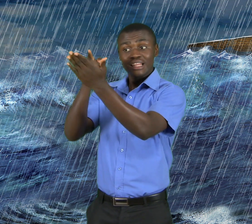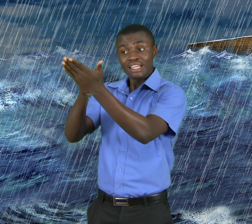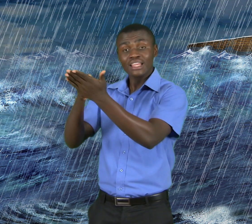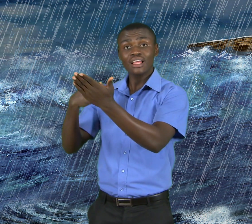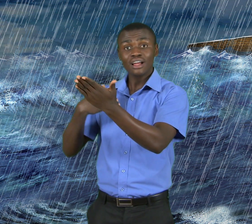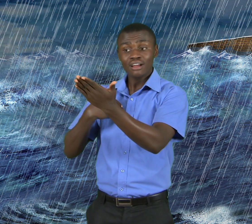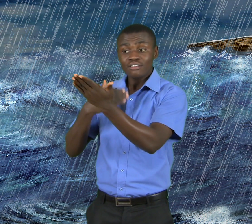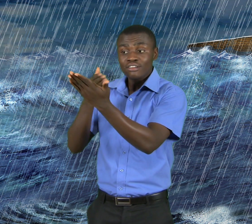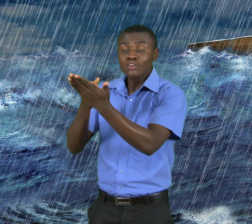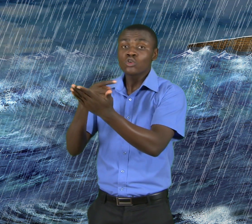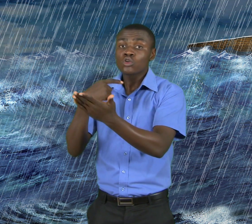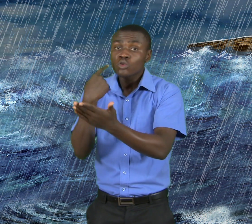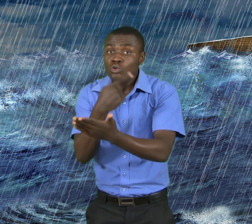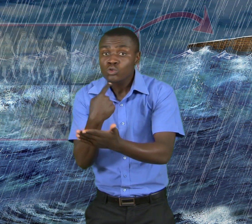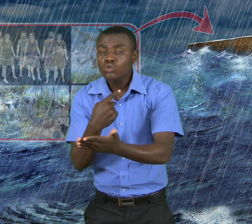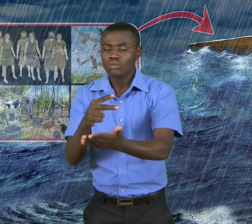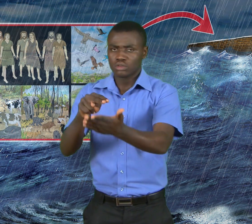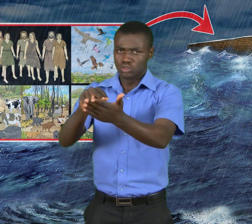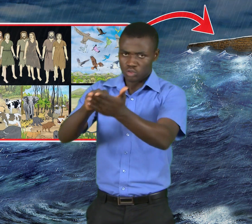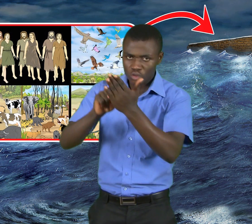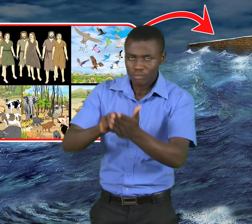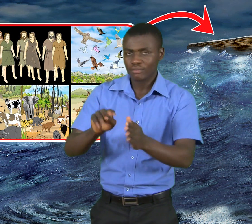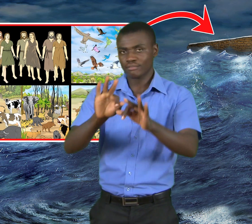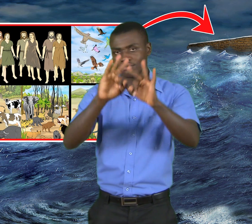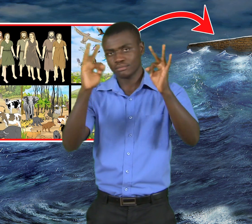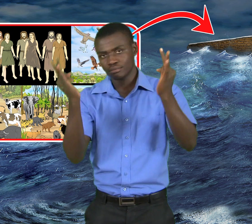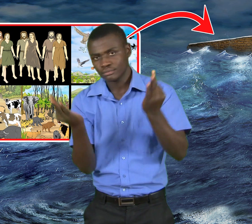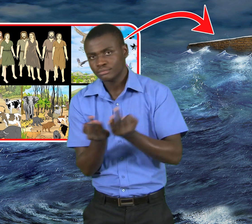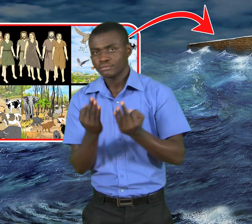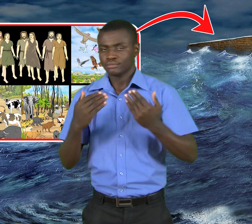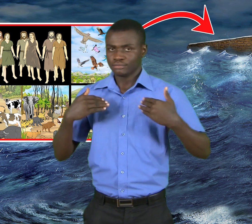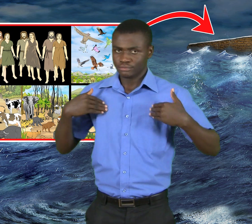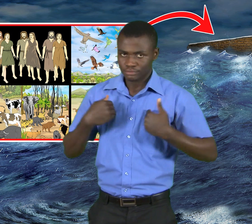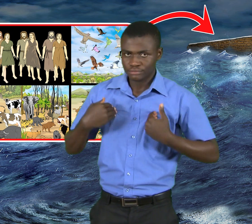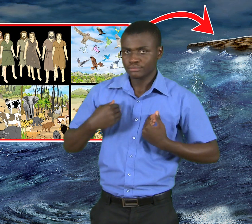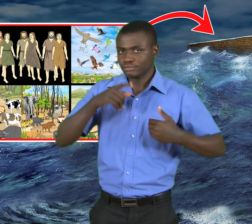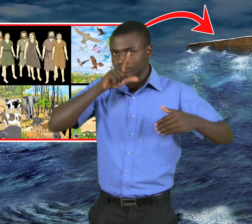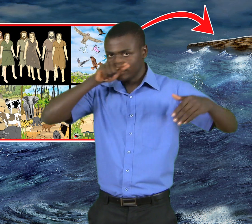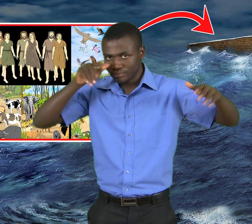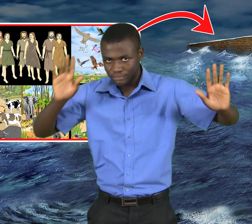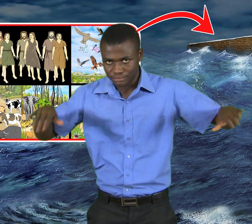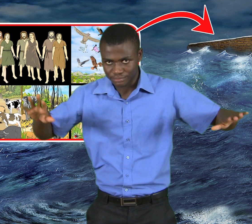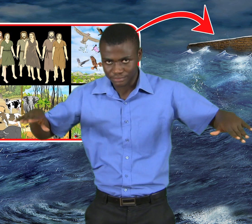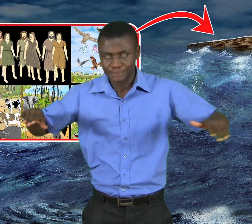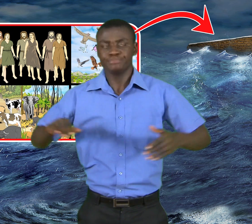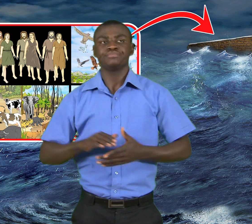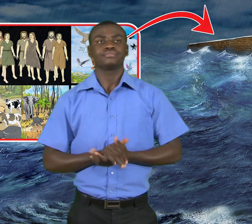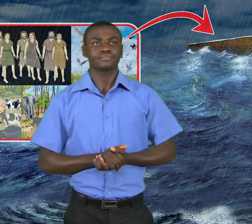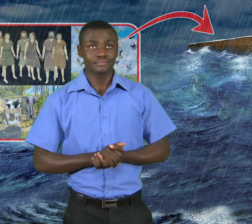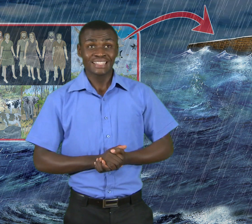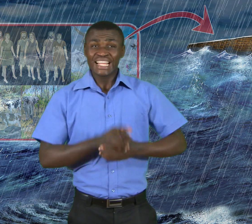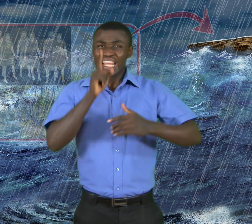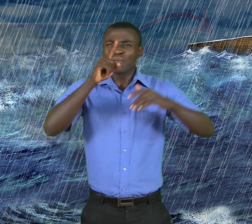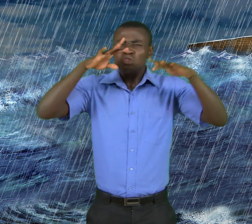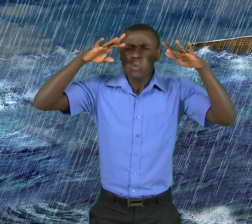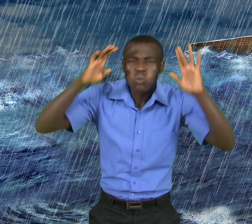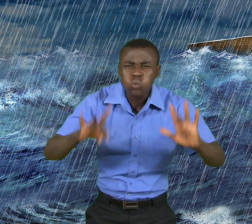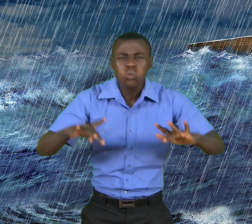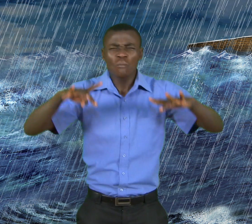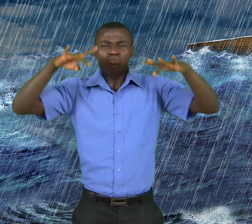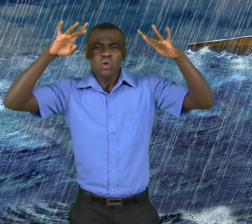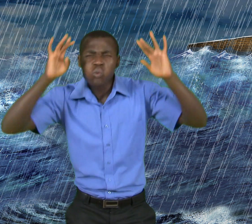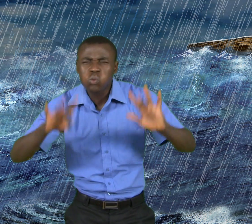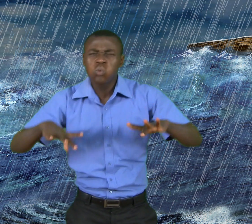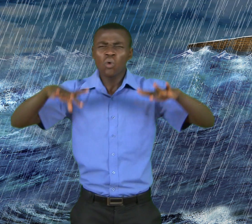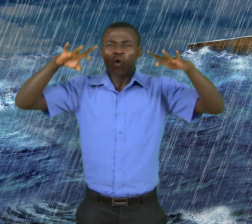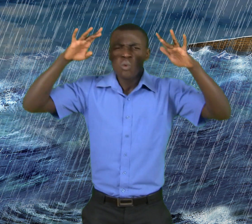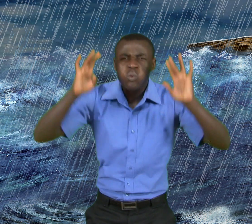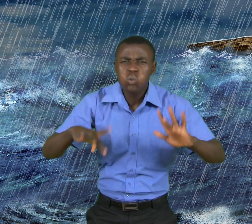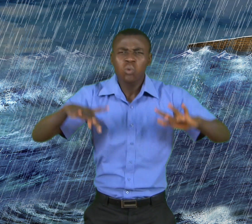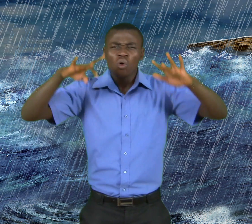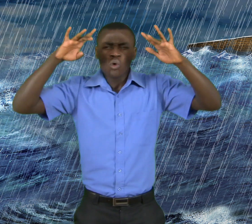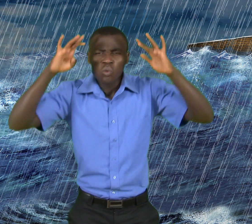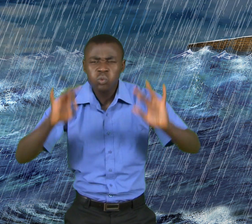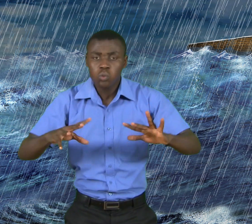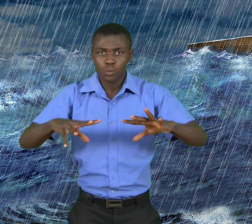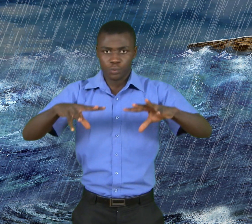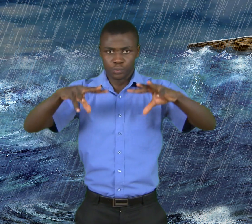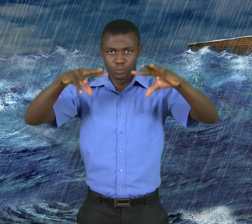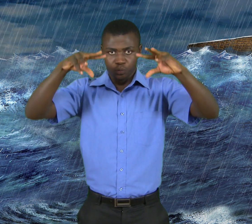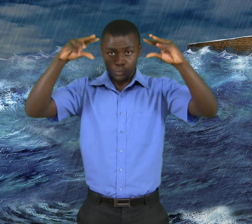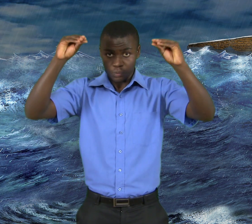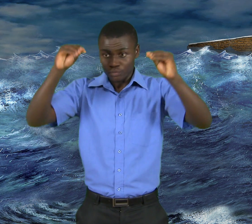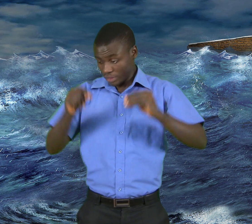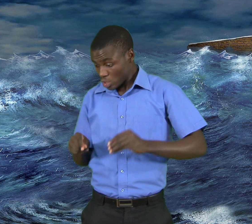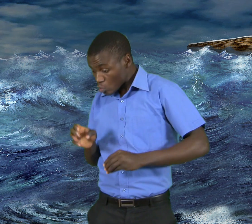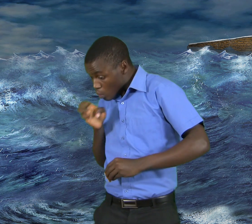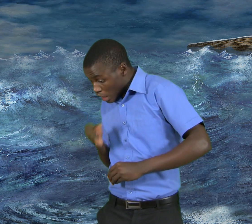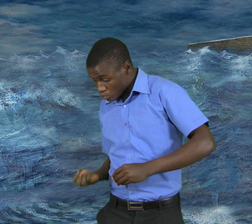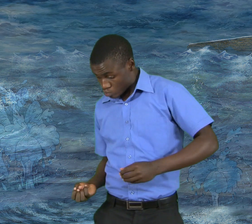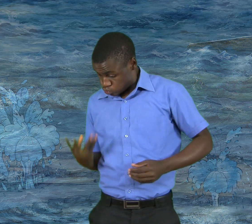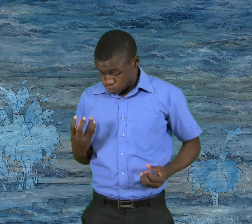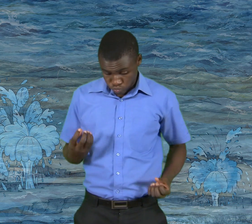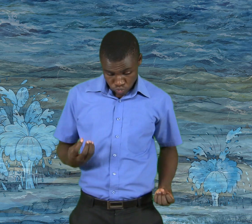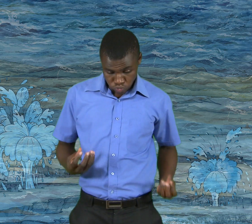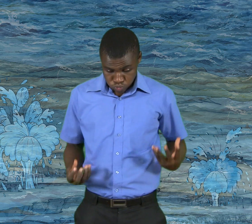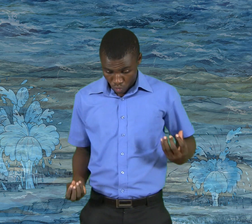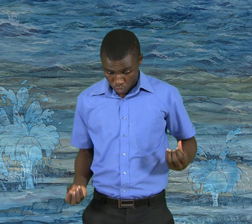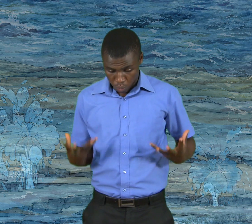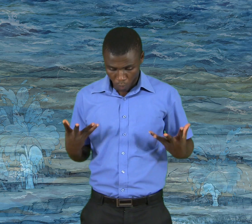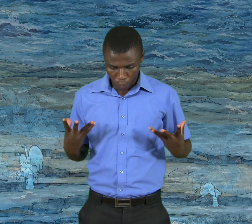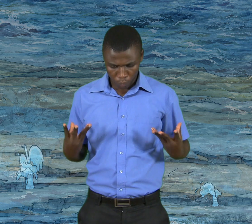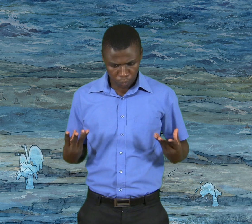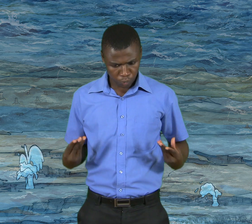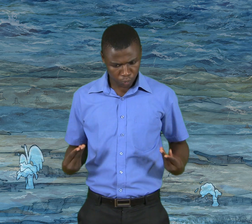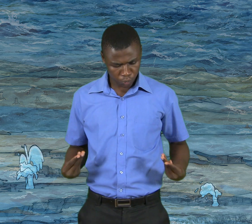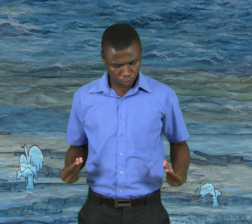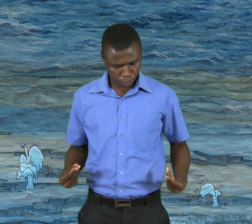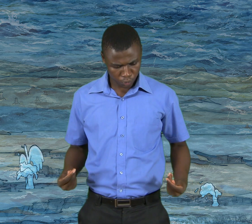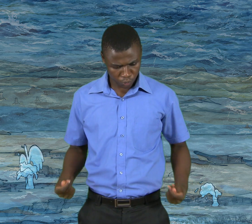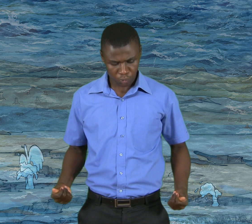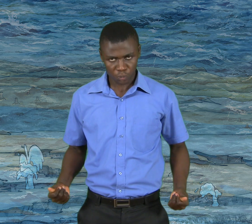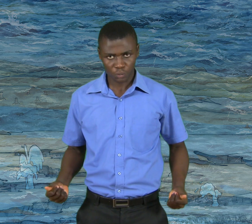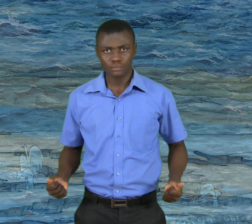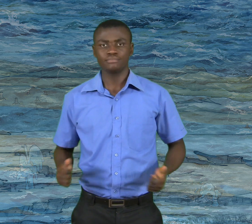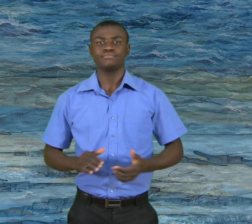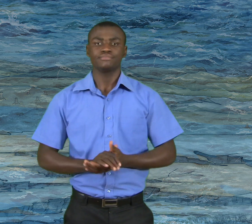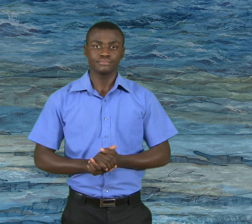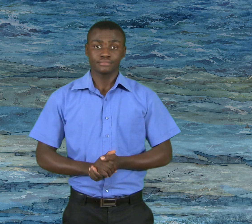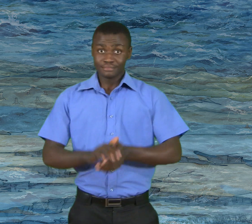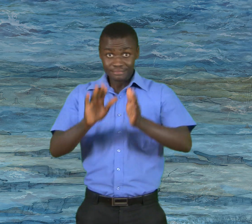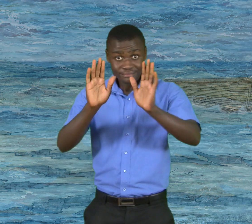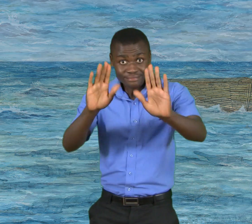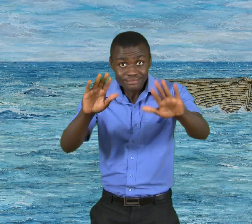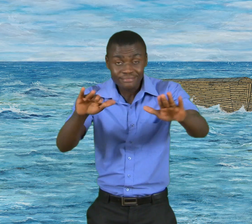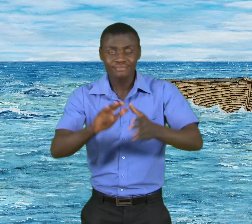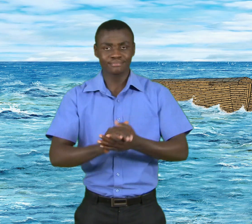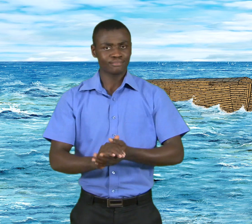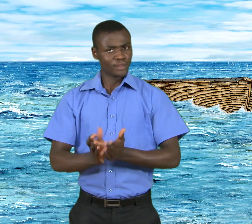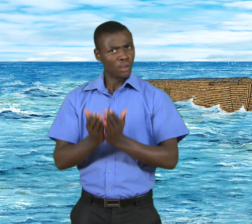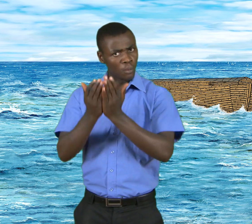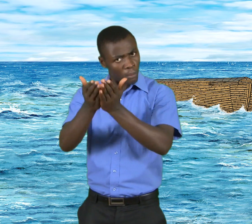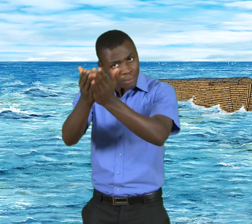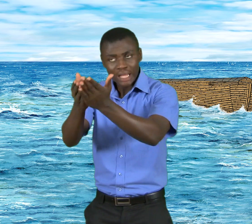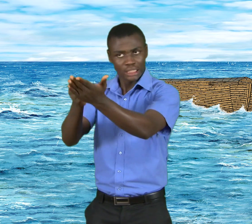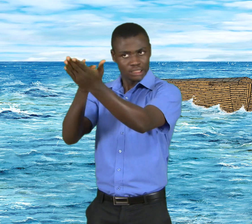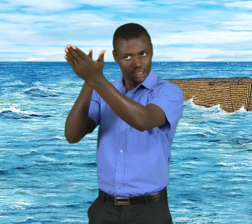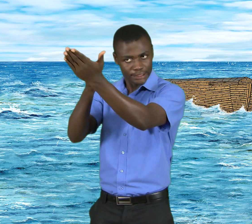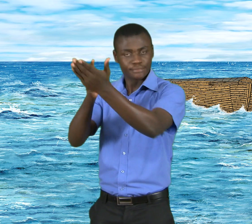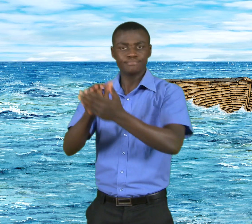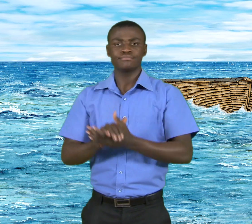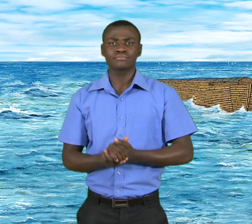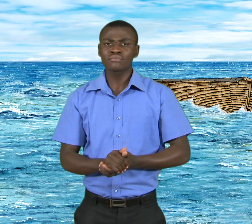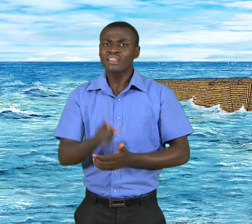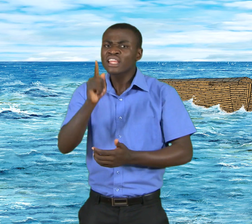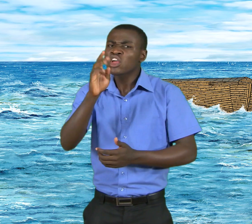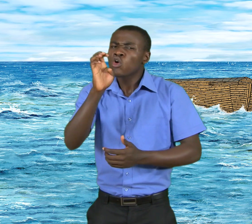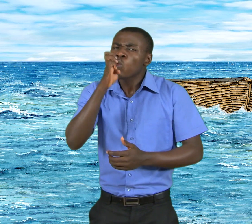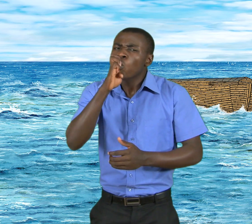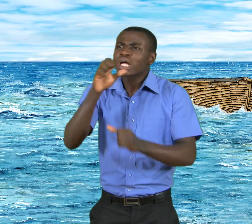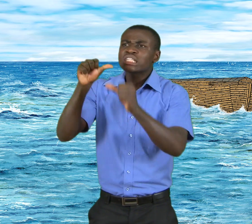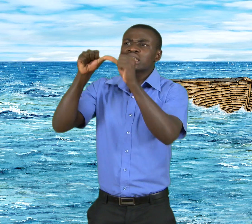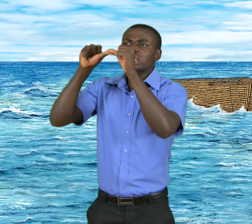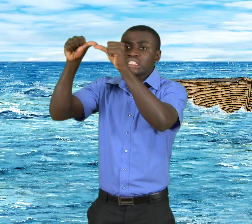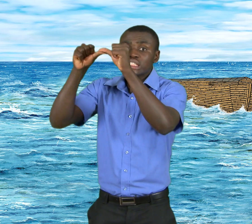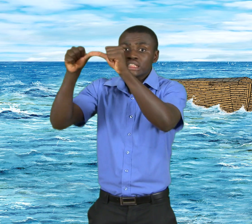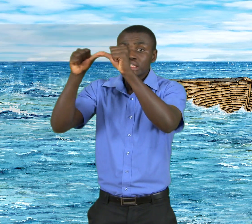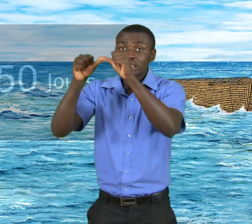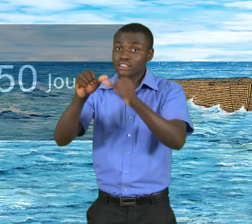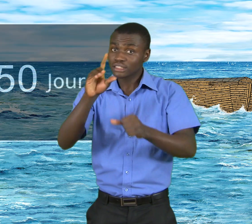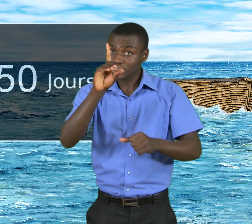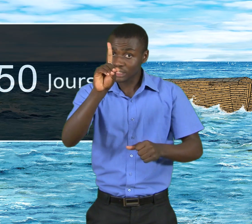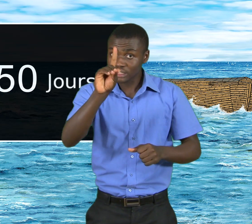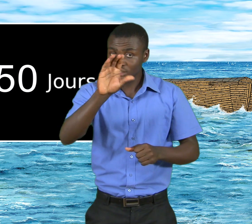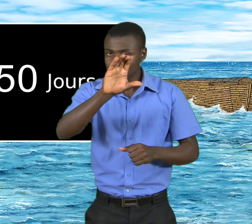they were blotted out from the earth, and only Noah and those with him in the ark remained.